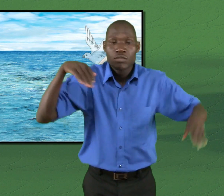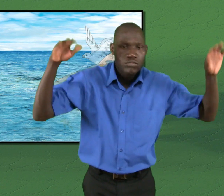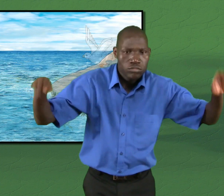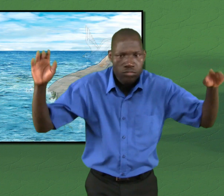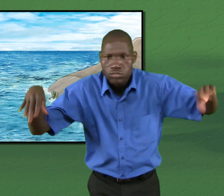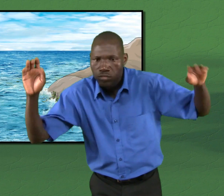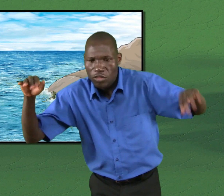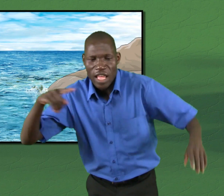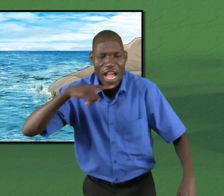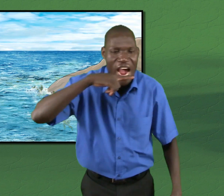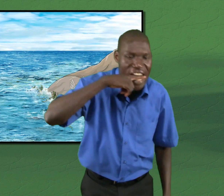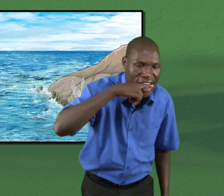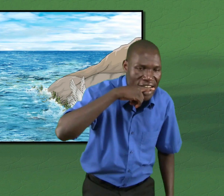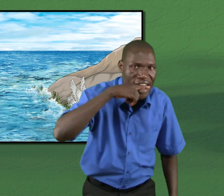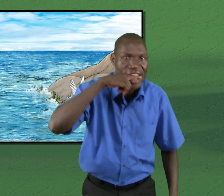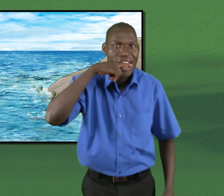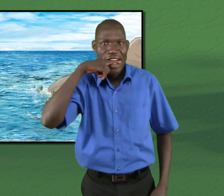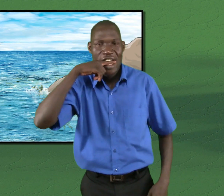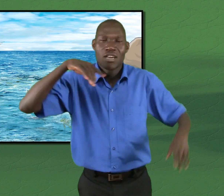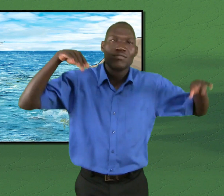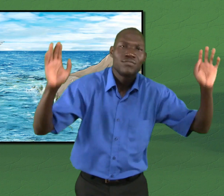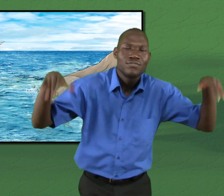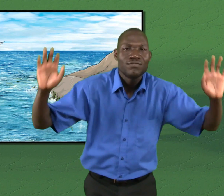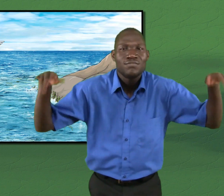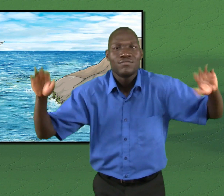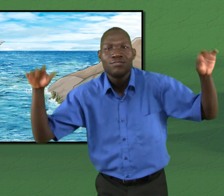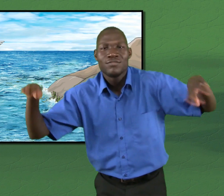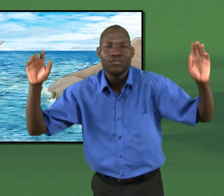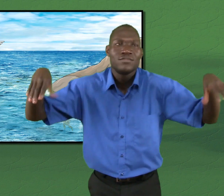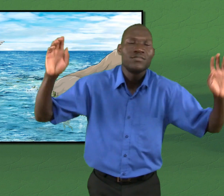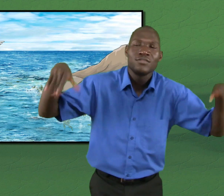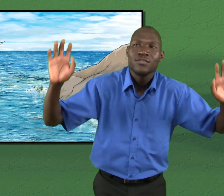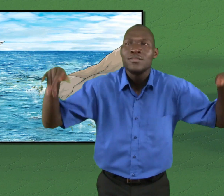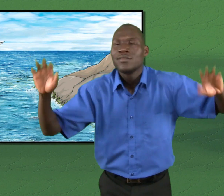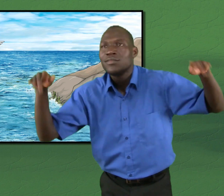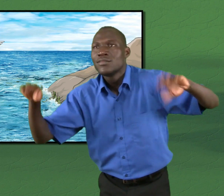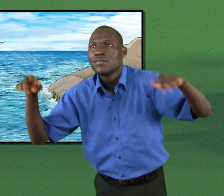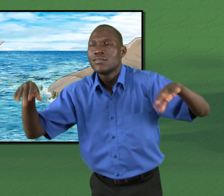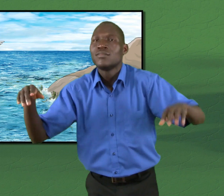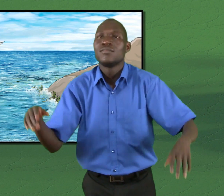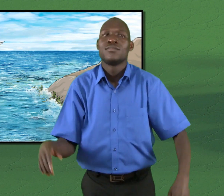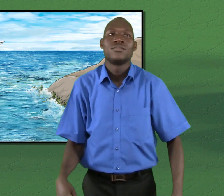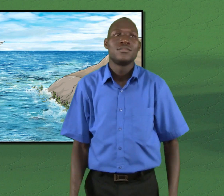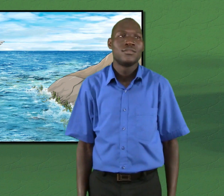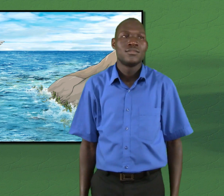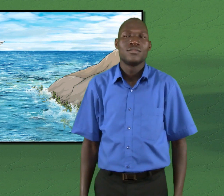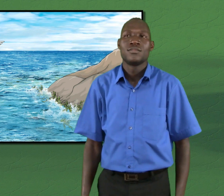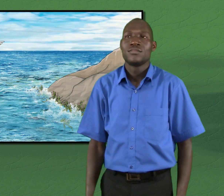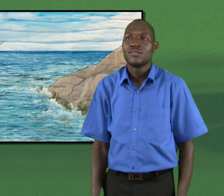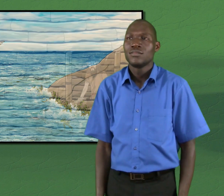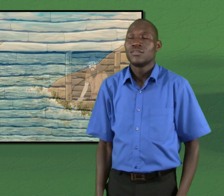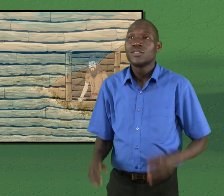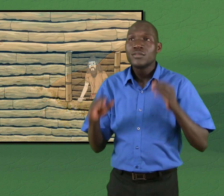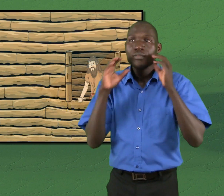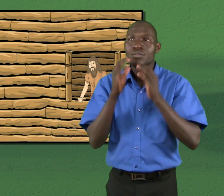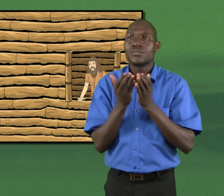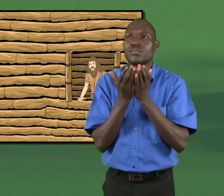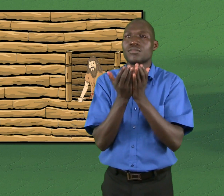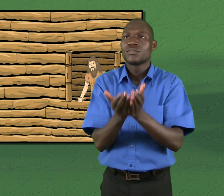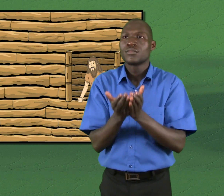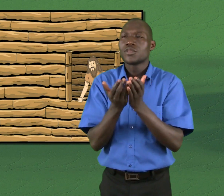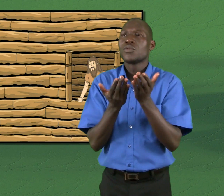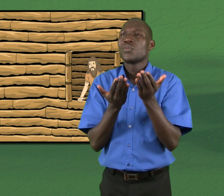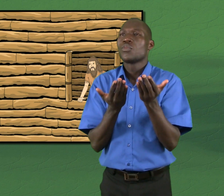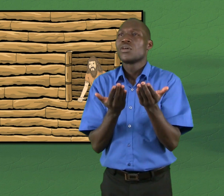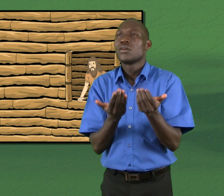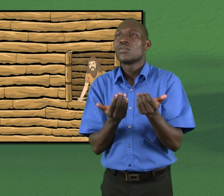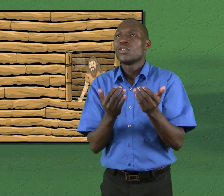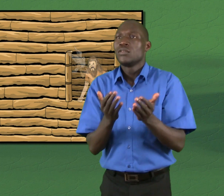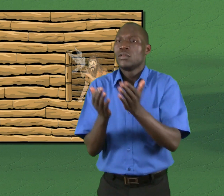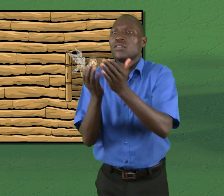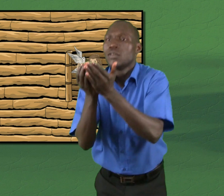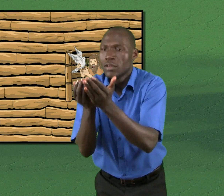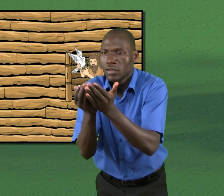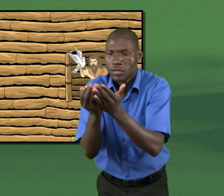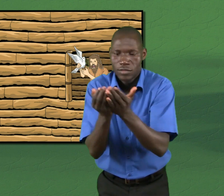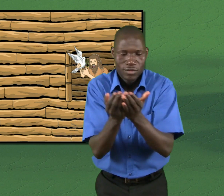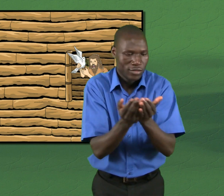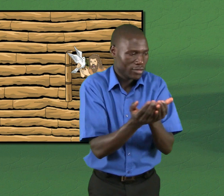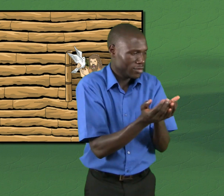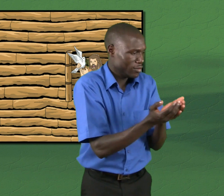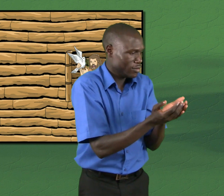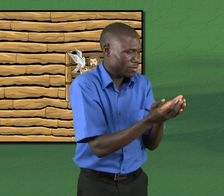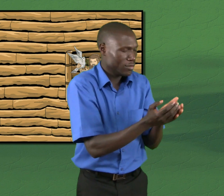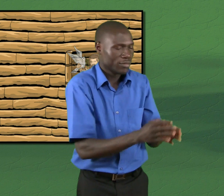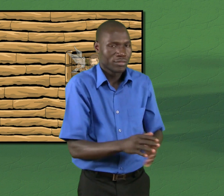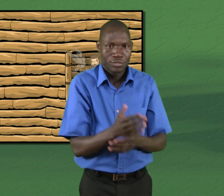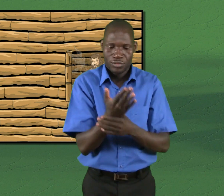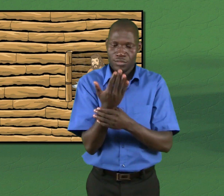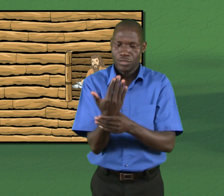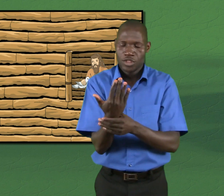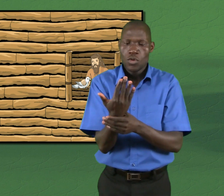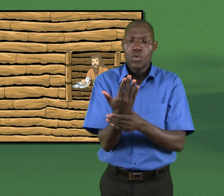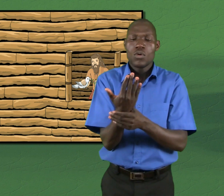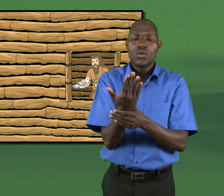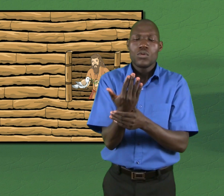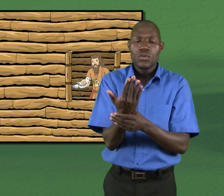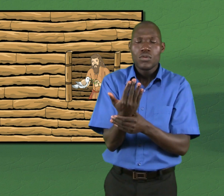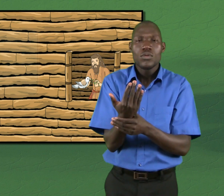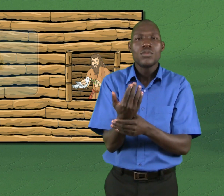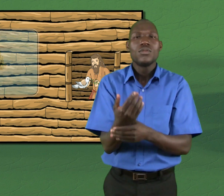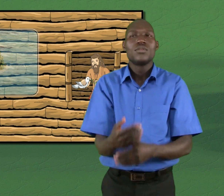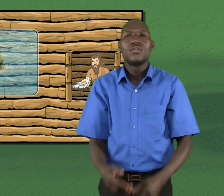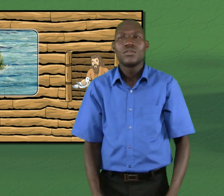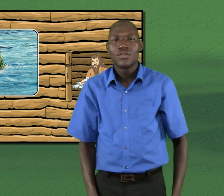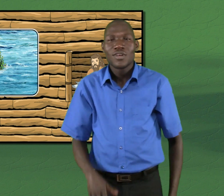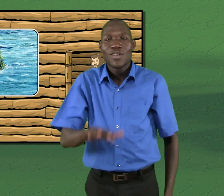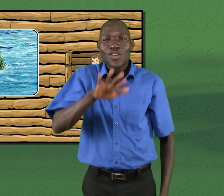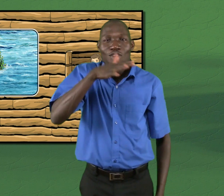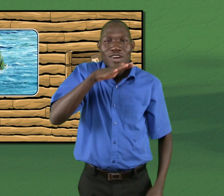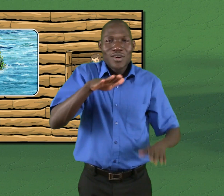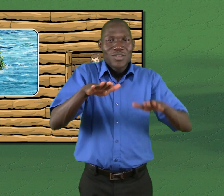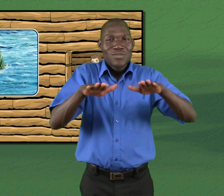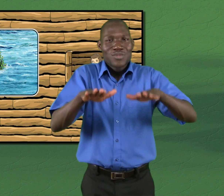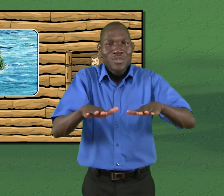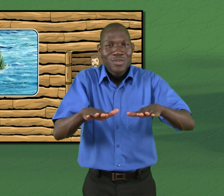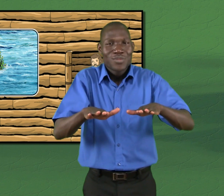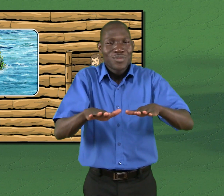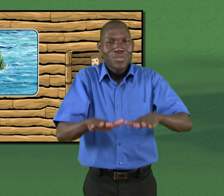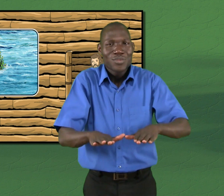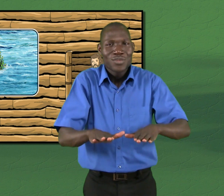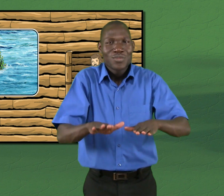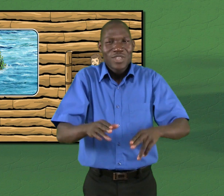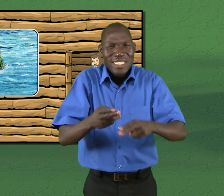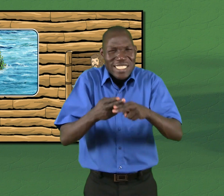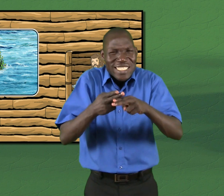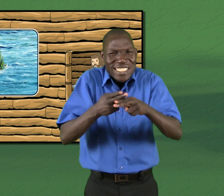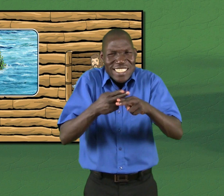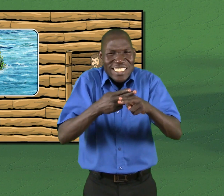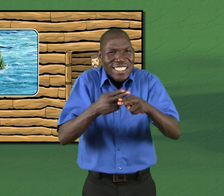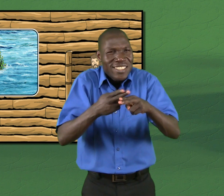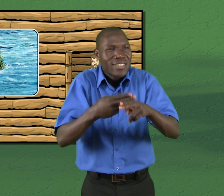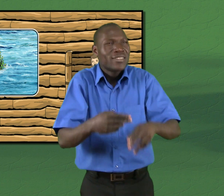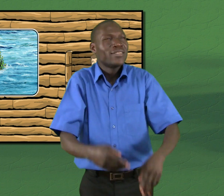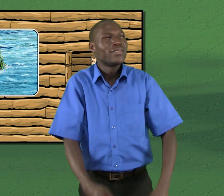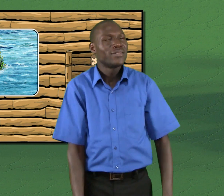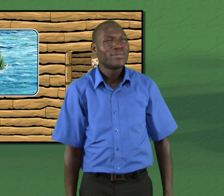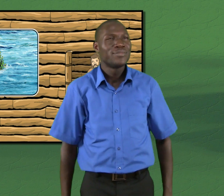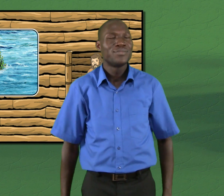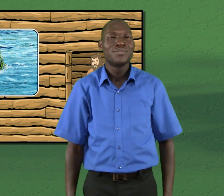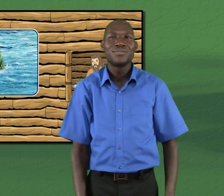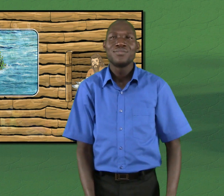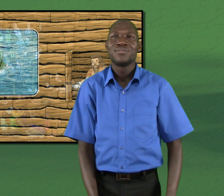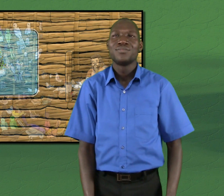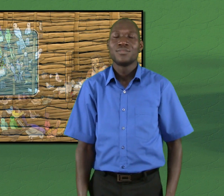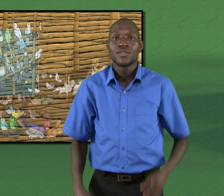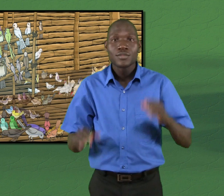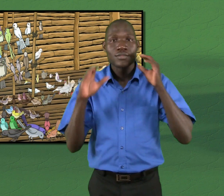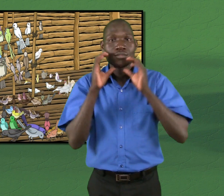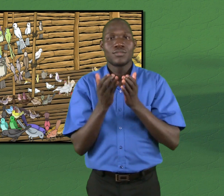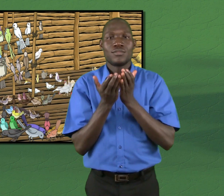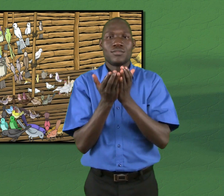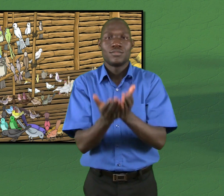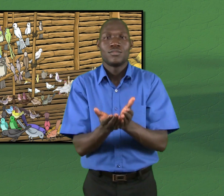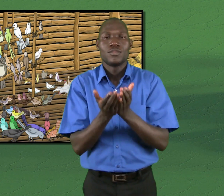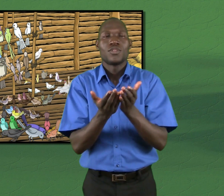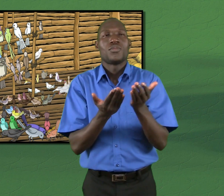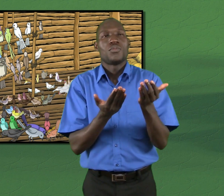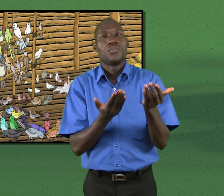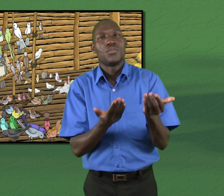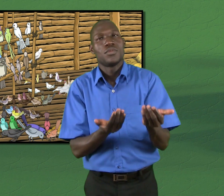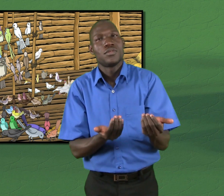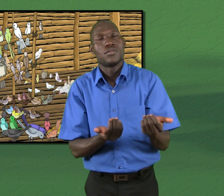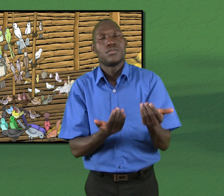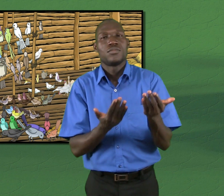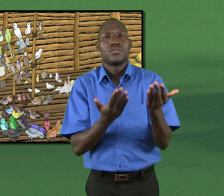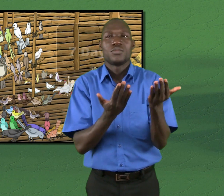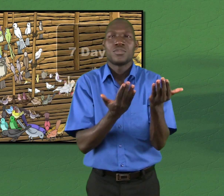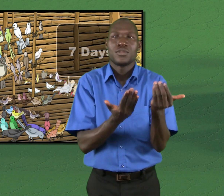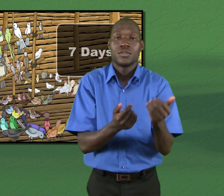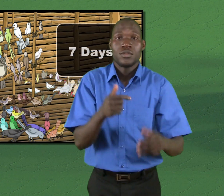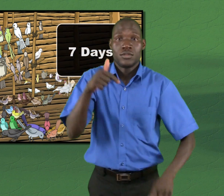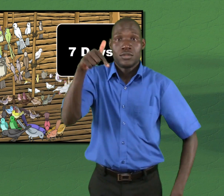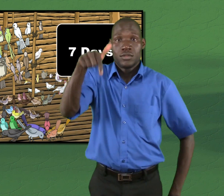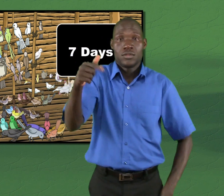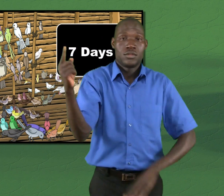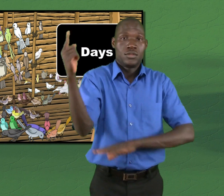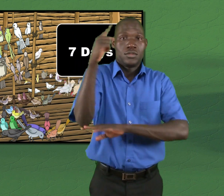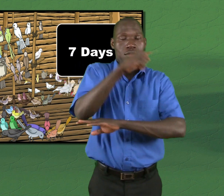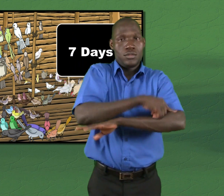And behold, the dove returned to him in the evening with a freshly plucked olive leaf in her beak. So Noah knew that the waters had receded from the earth.